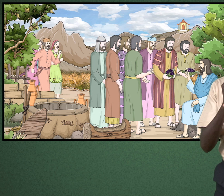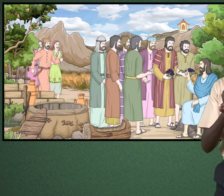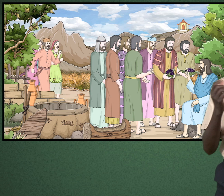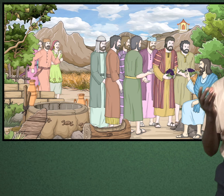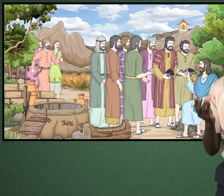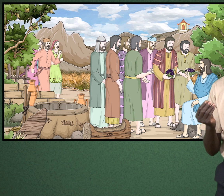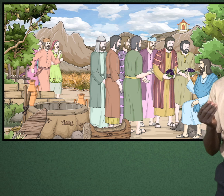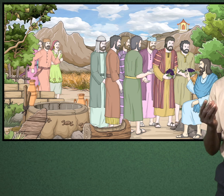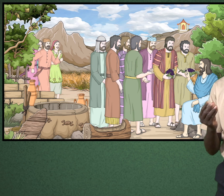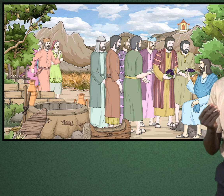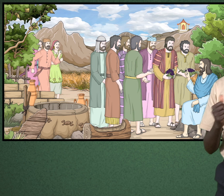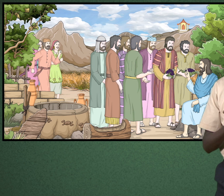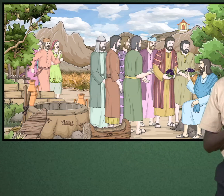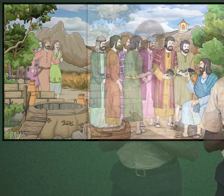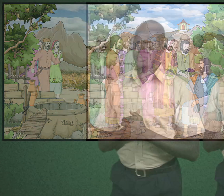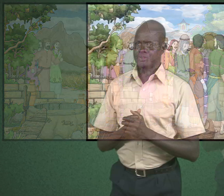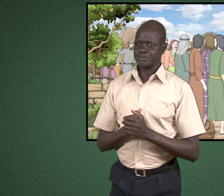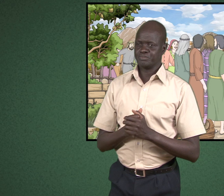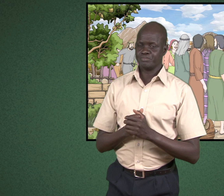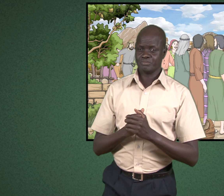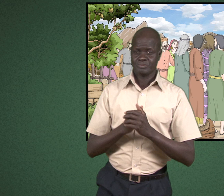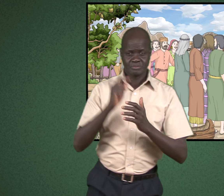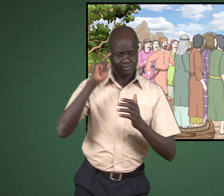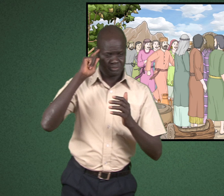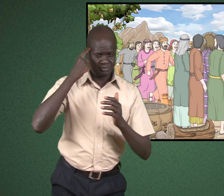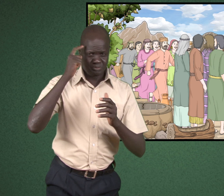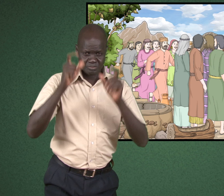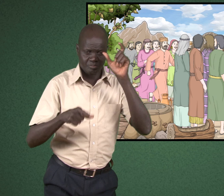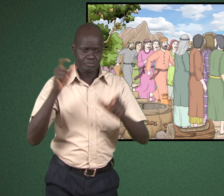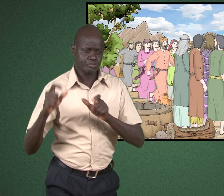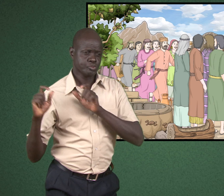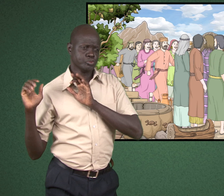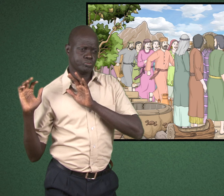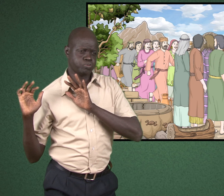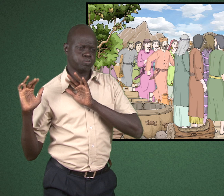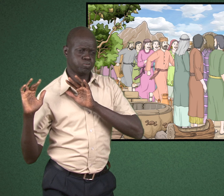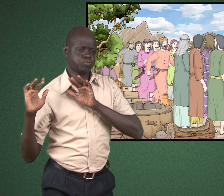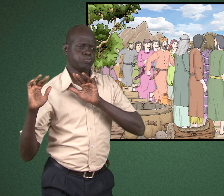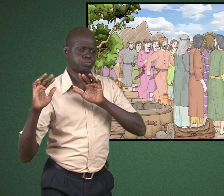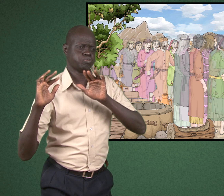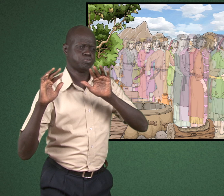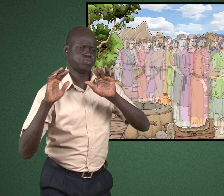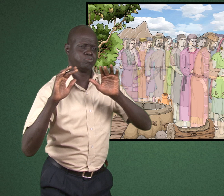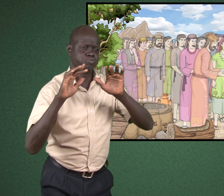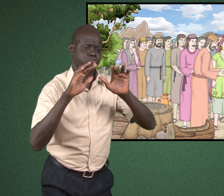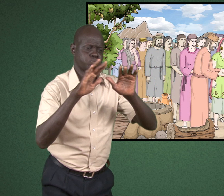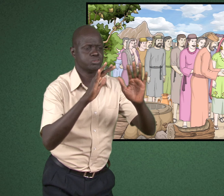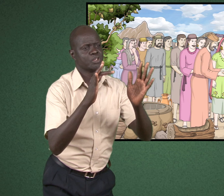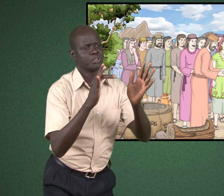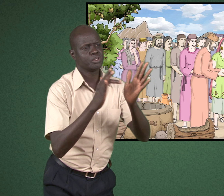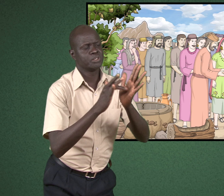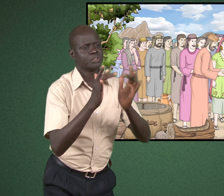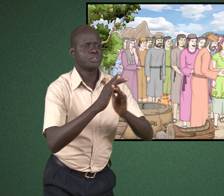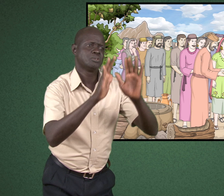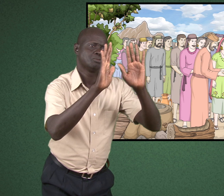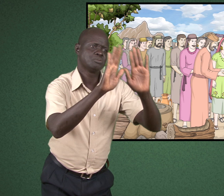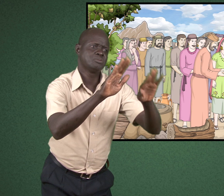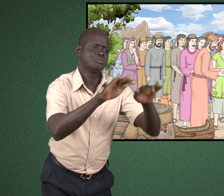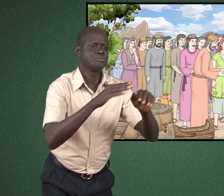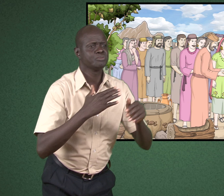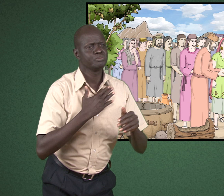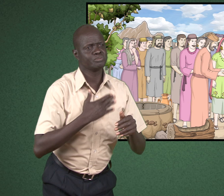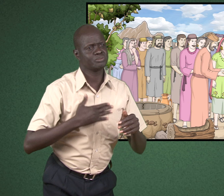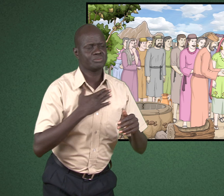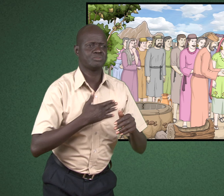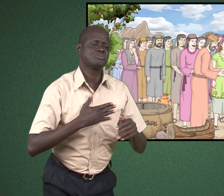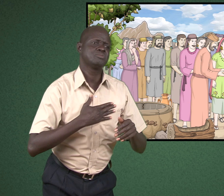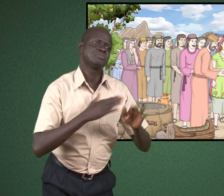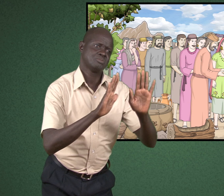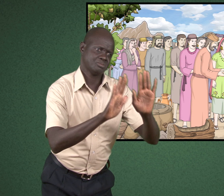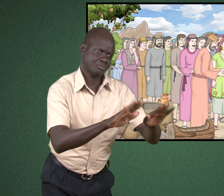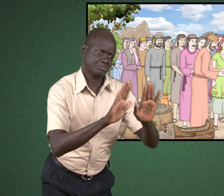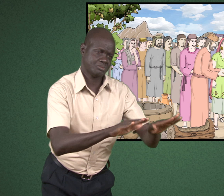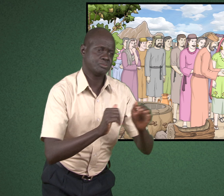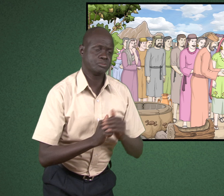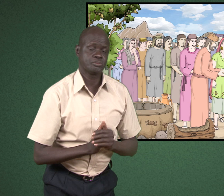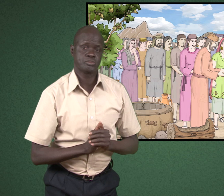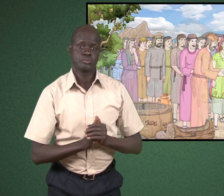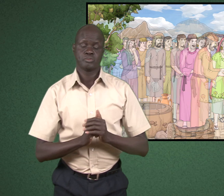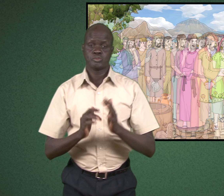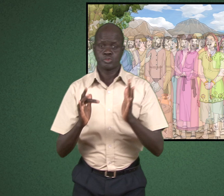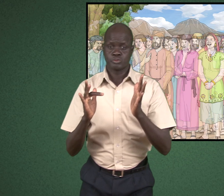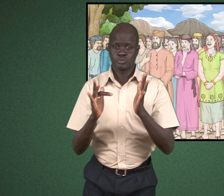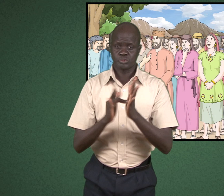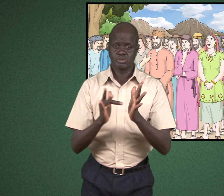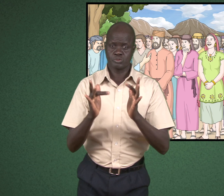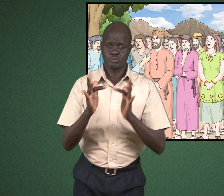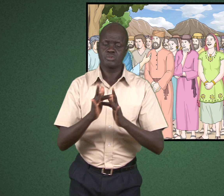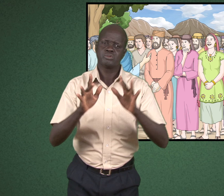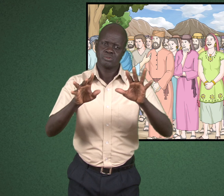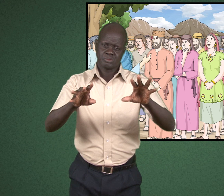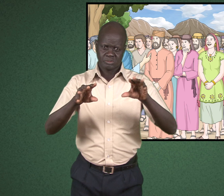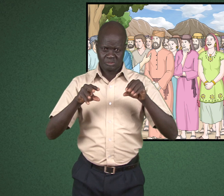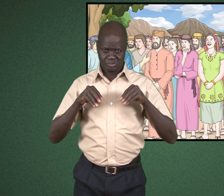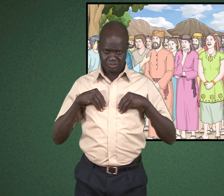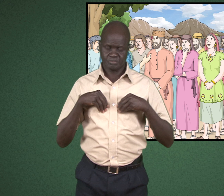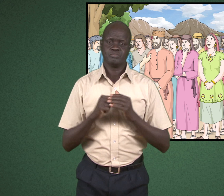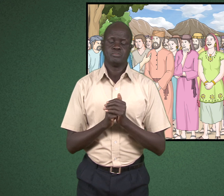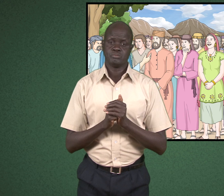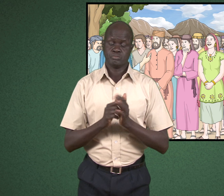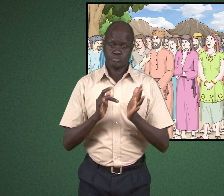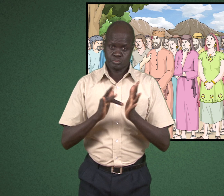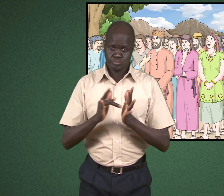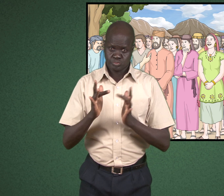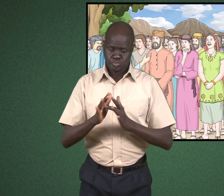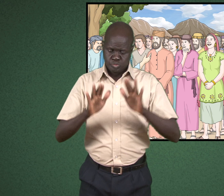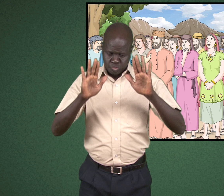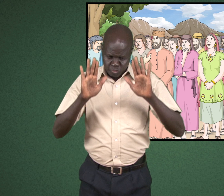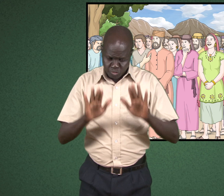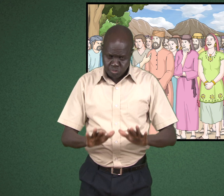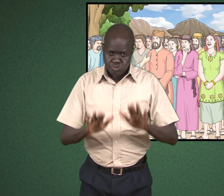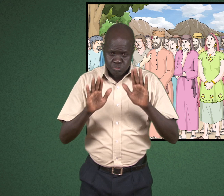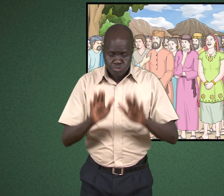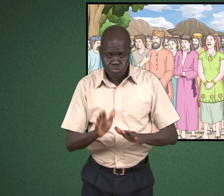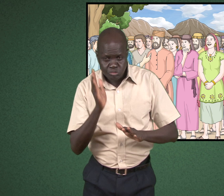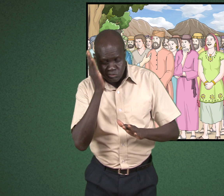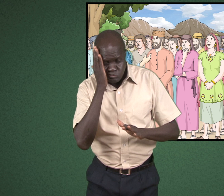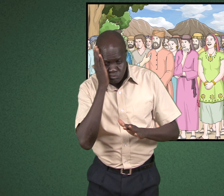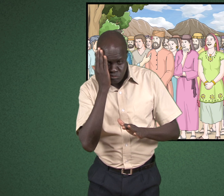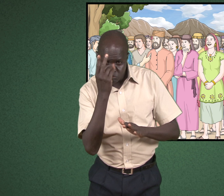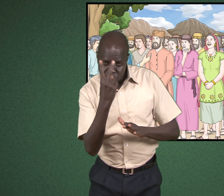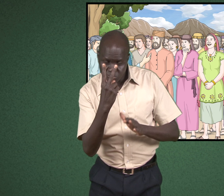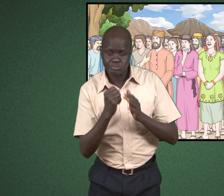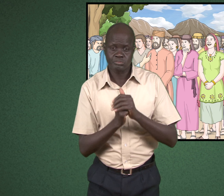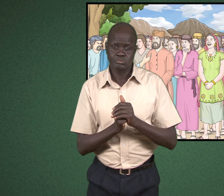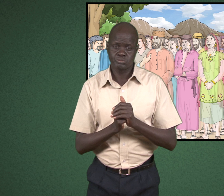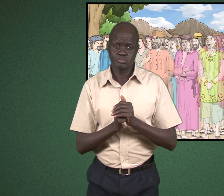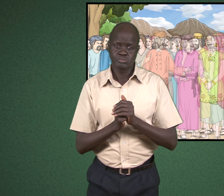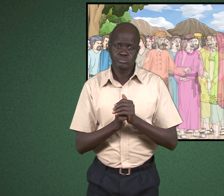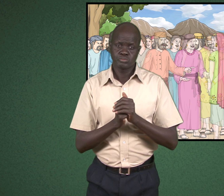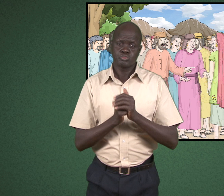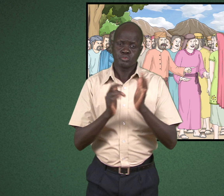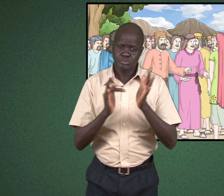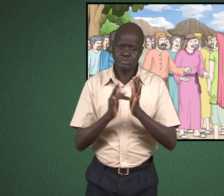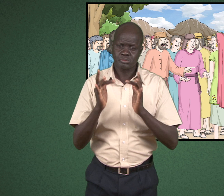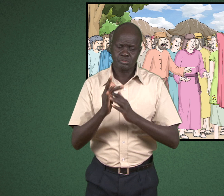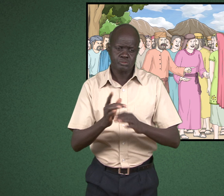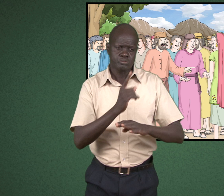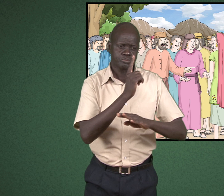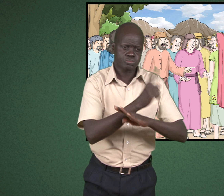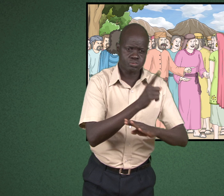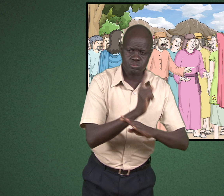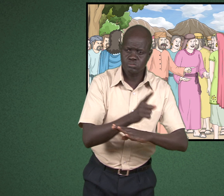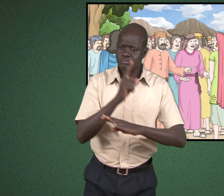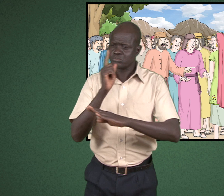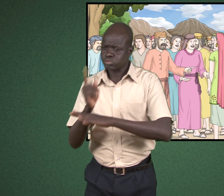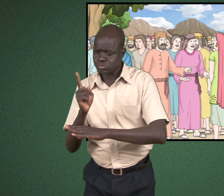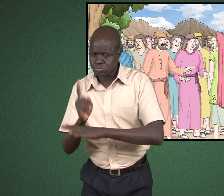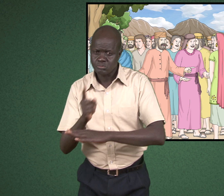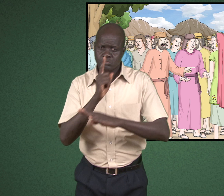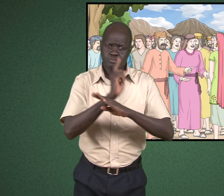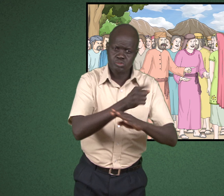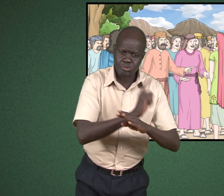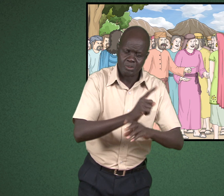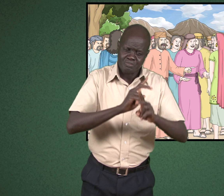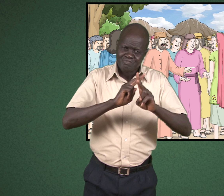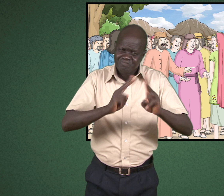So when the Samaritans came to Him, they asked Him to stay with them, and He stayed two days.